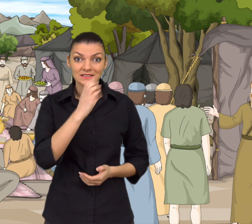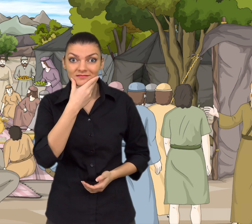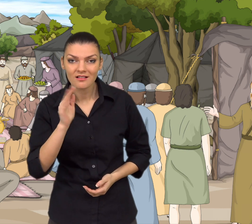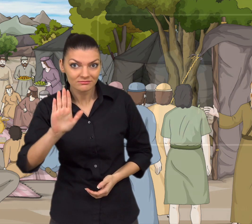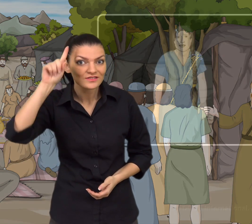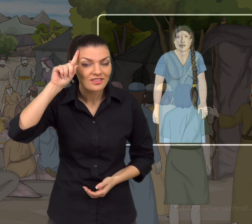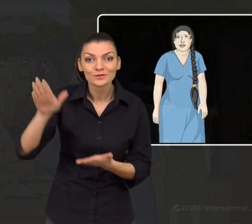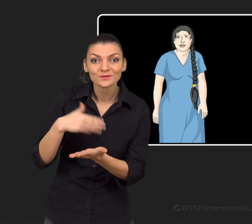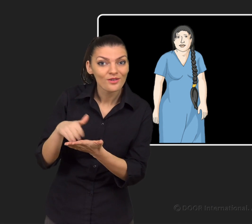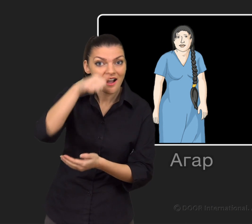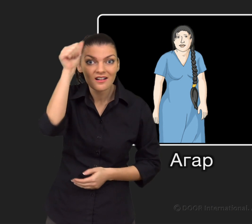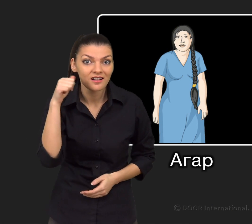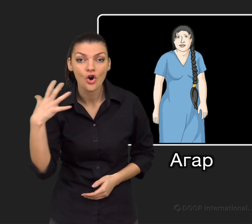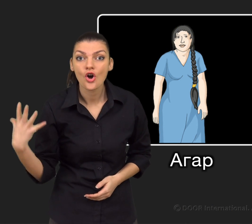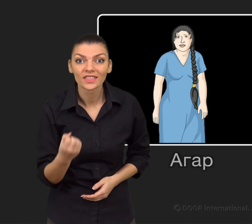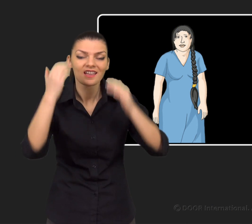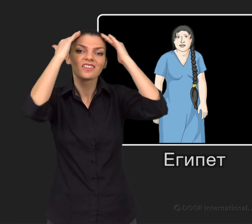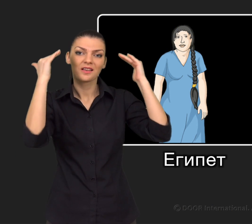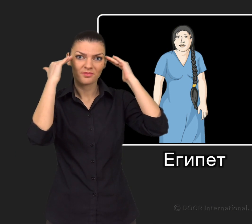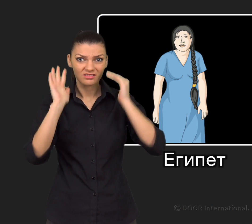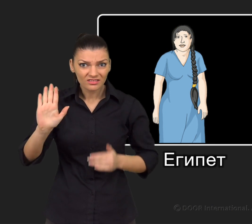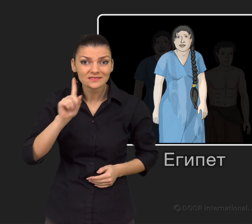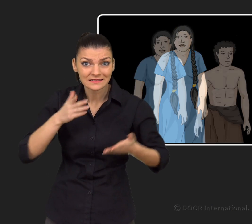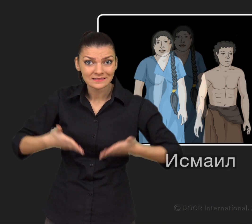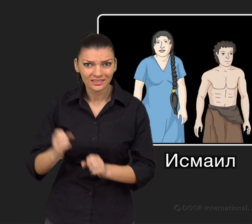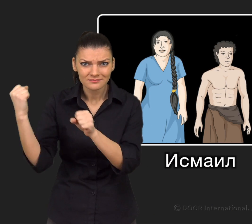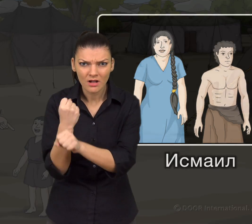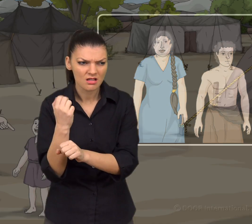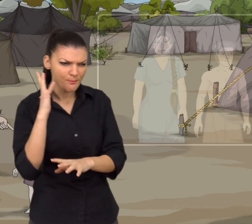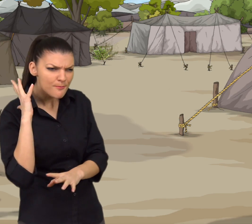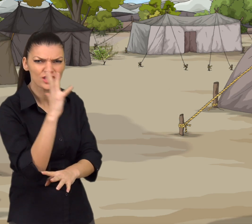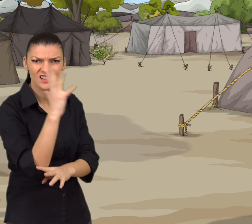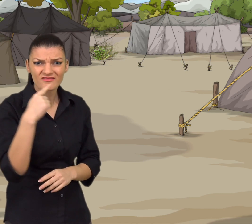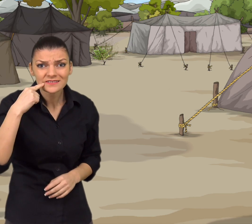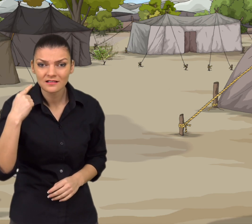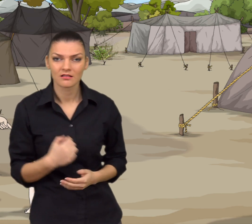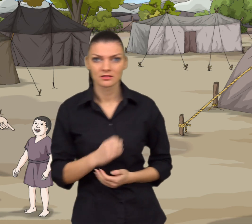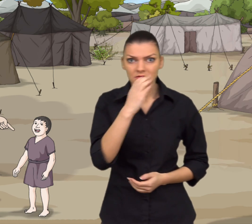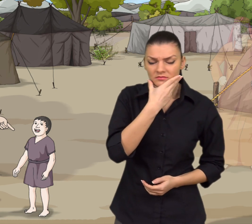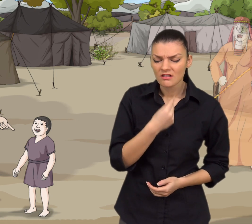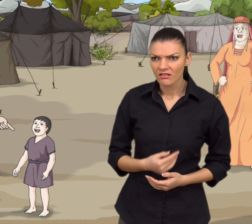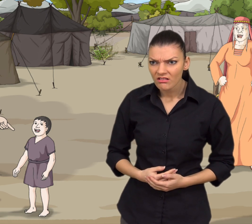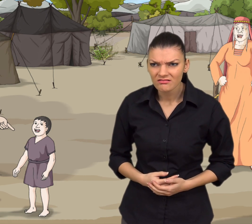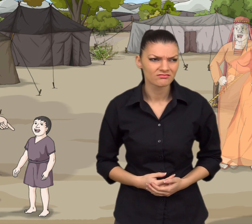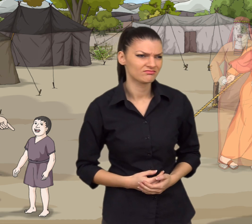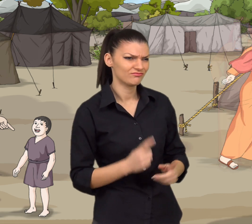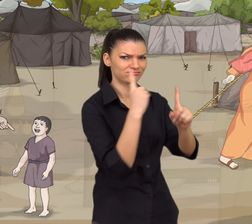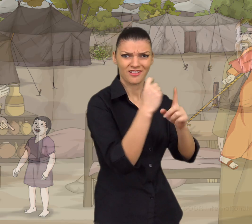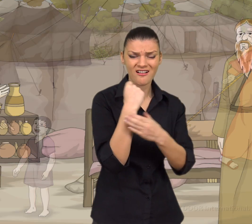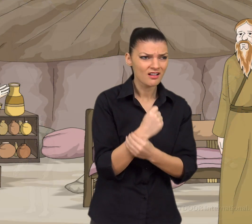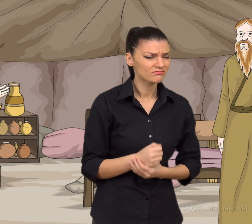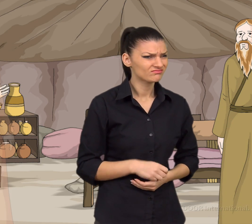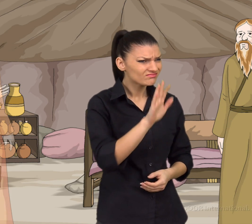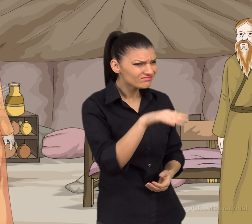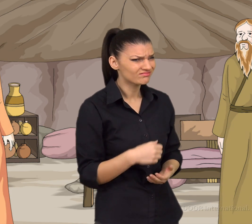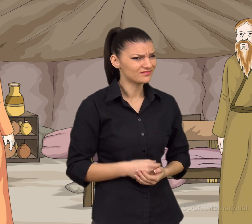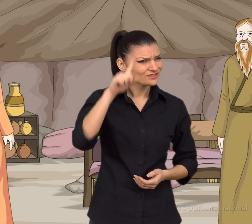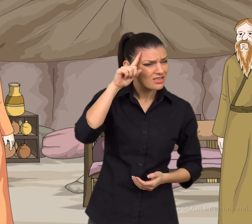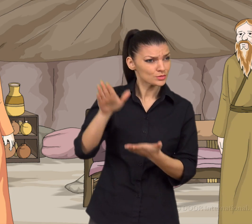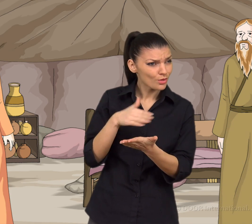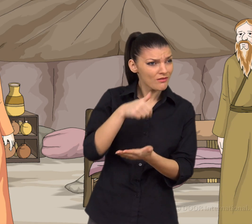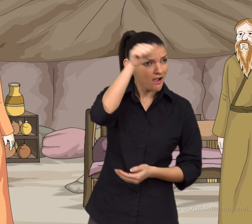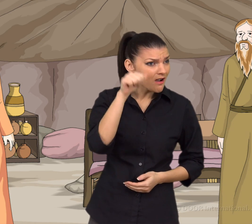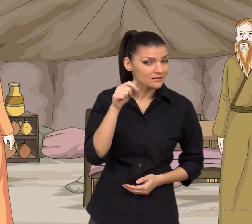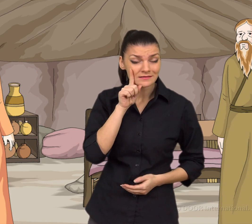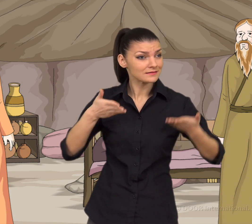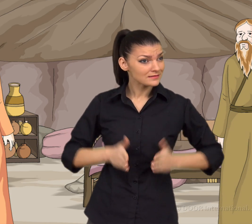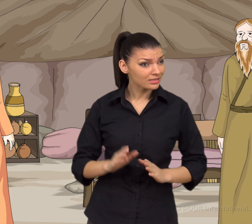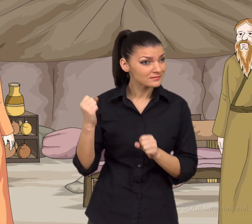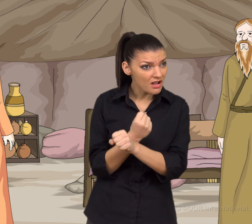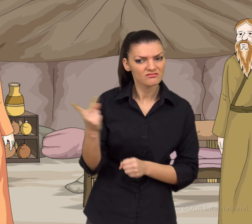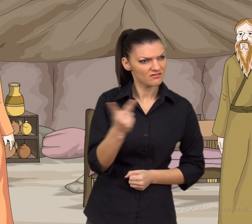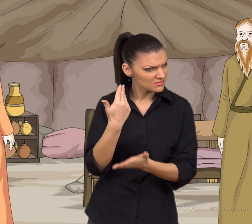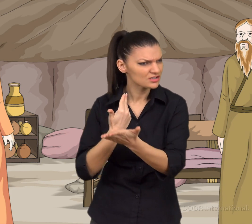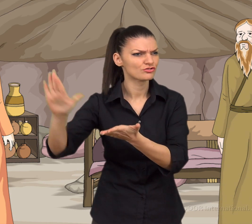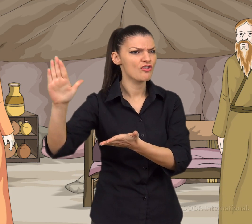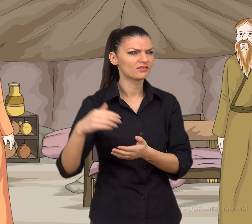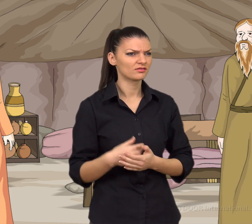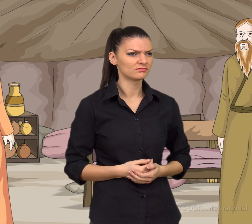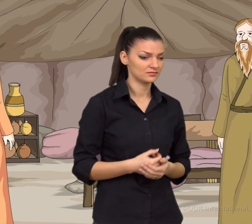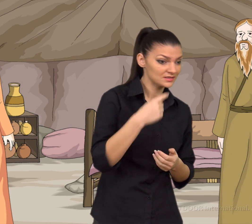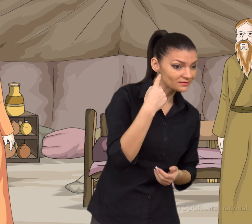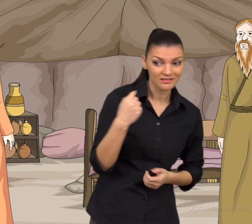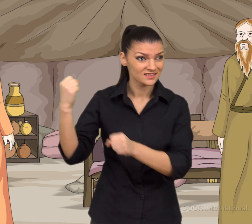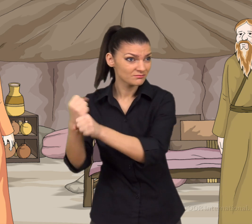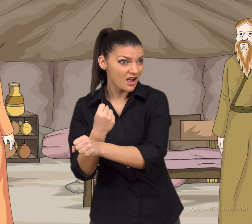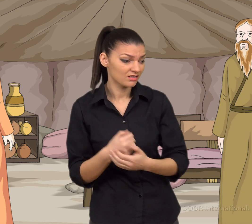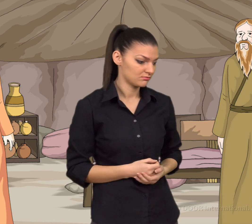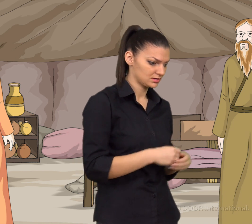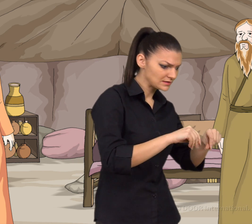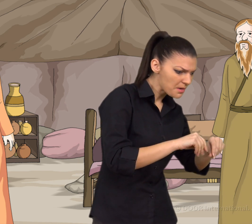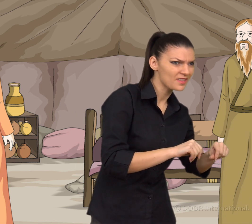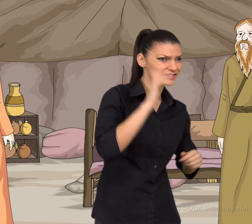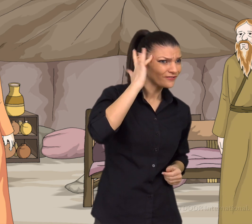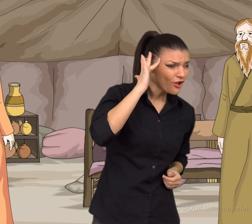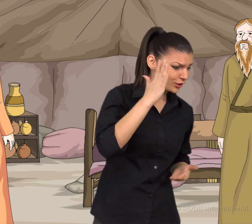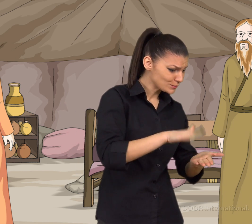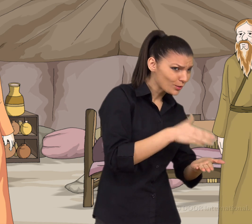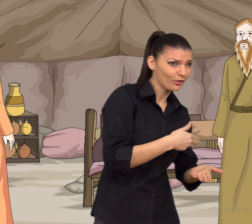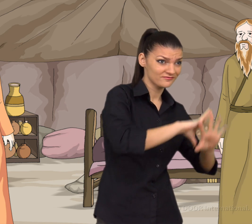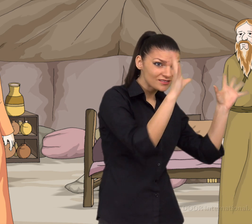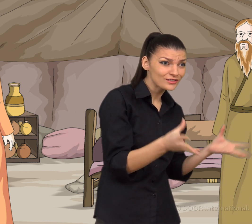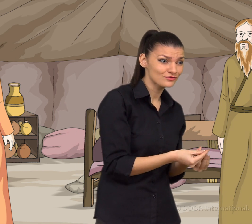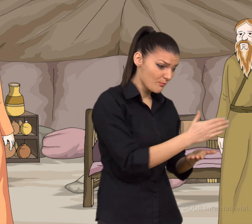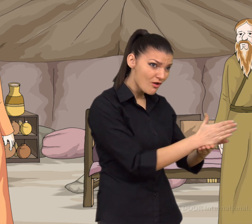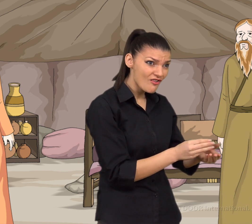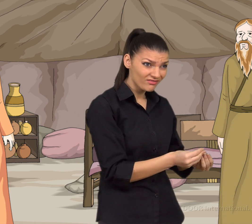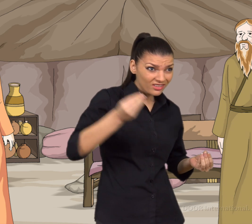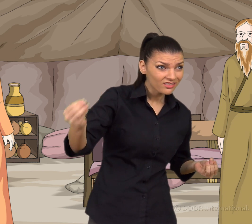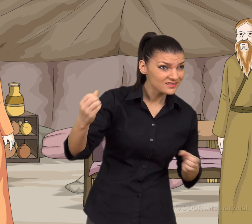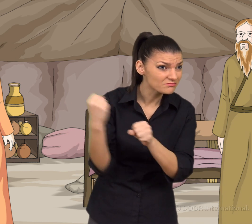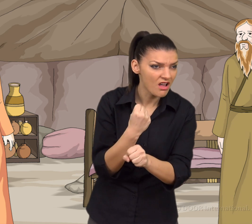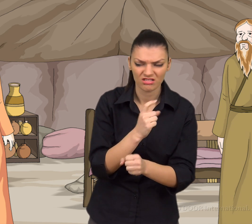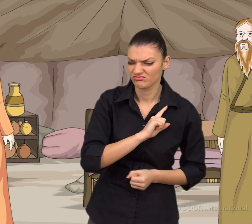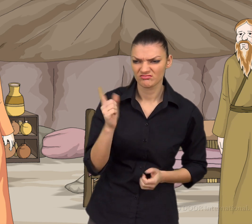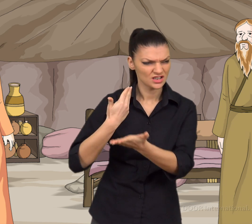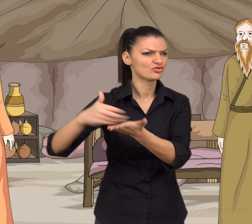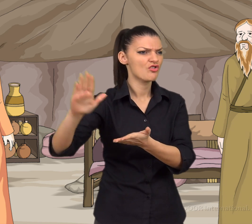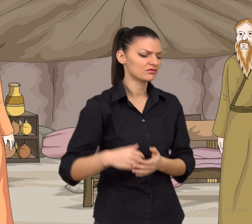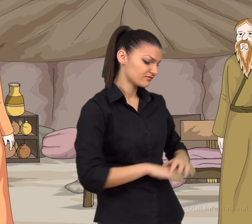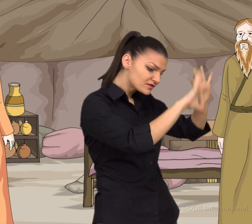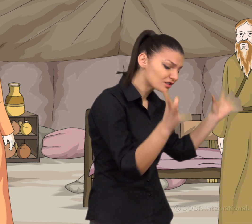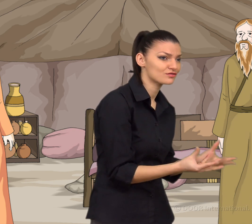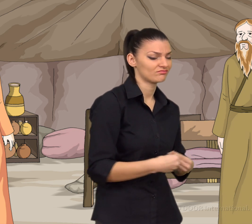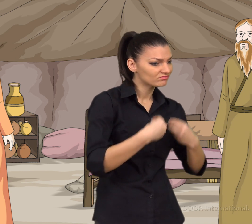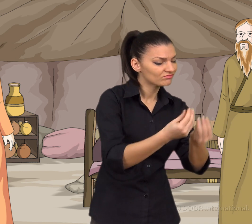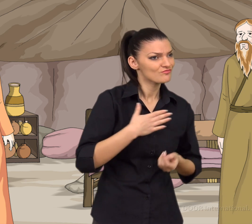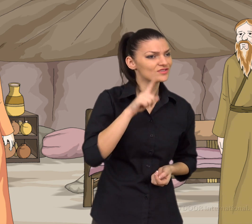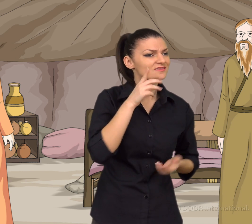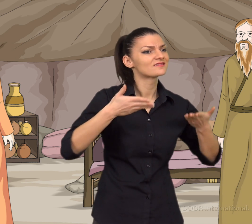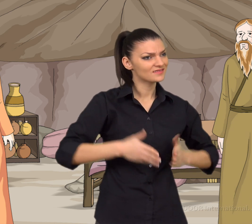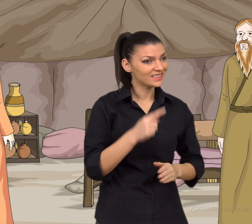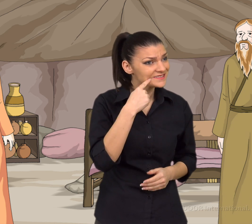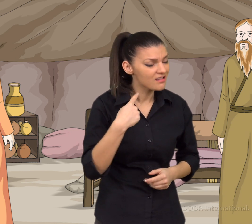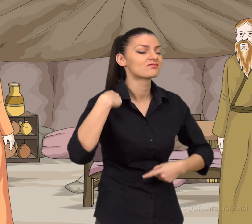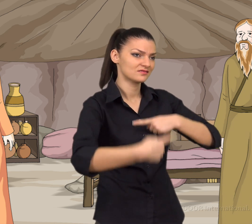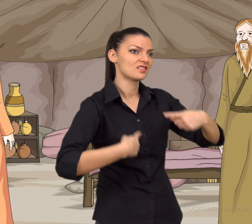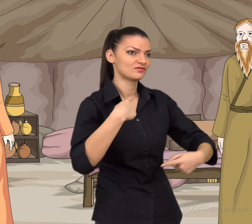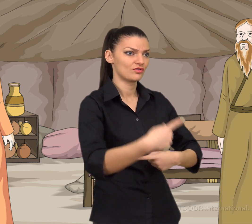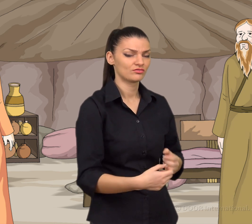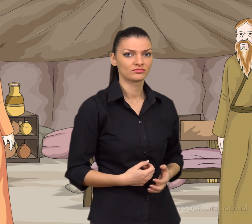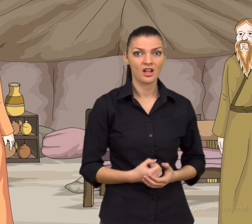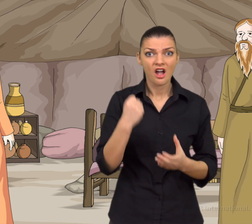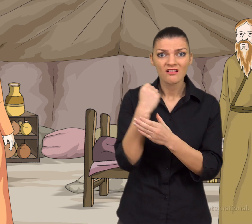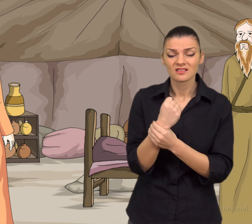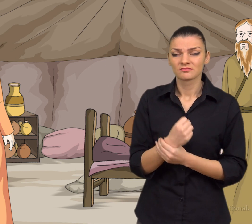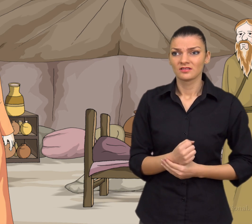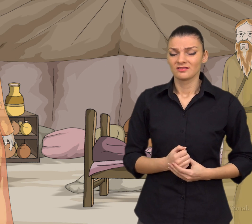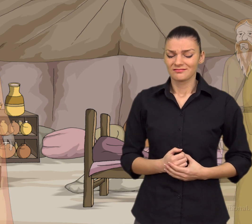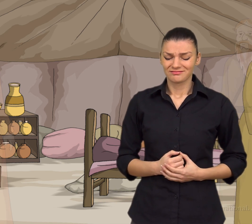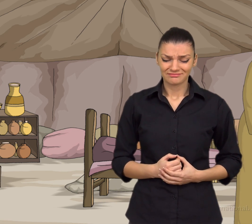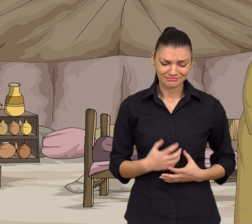But Sarah saw that the son whom Hagar the Egyptian had borne to Abraham was mocking her son, and she said to Abraham, “Expel the slave woman and her son, for the slave woman’s son will never share in the inheritance with my son Isaac!”